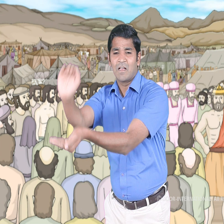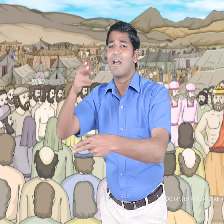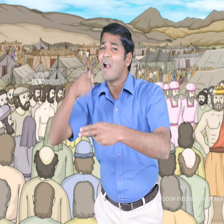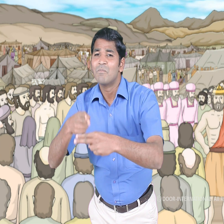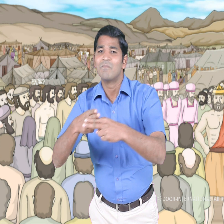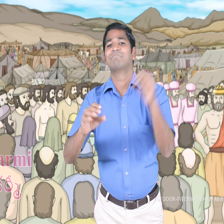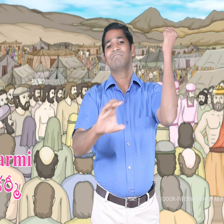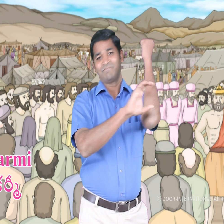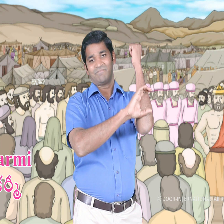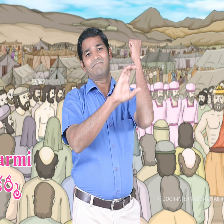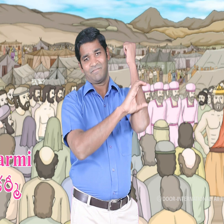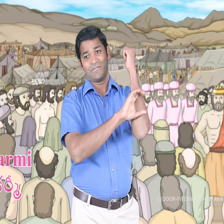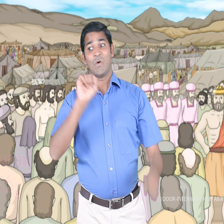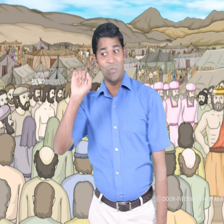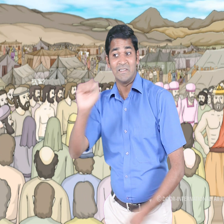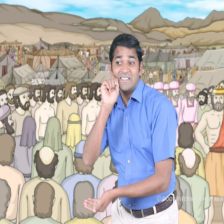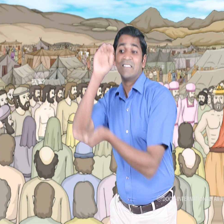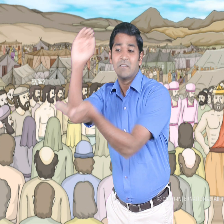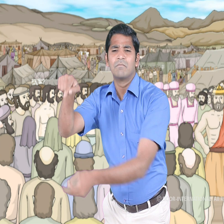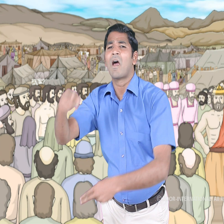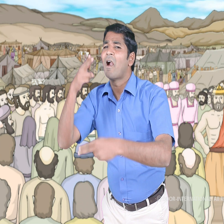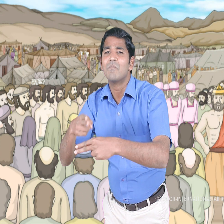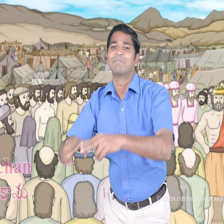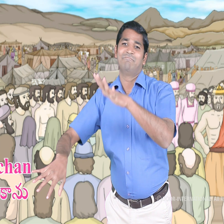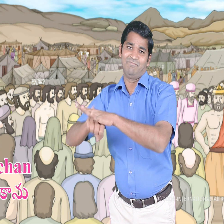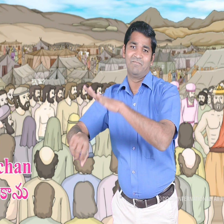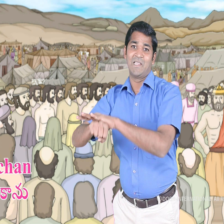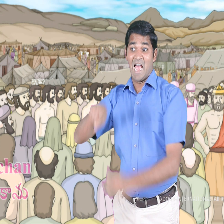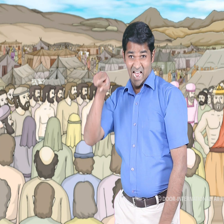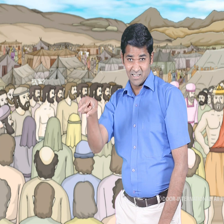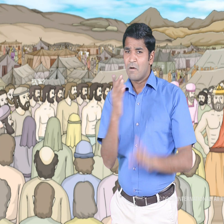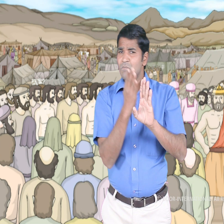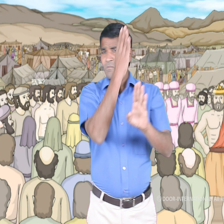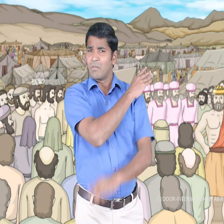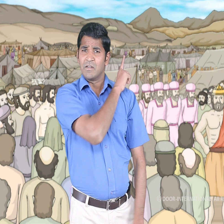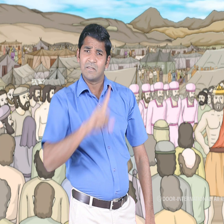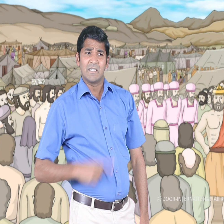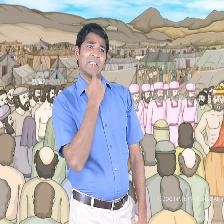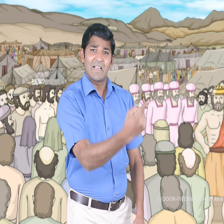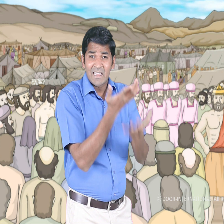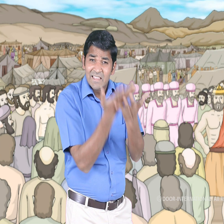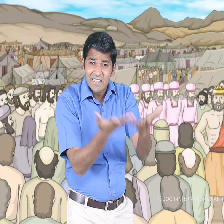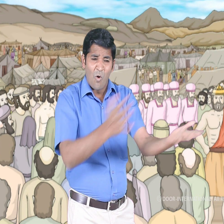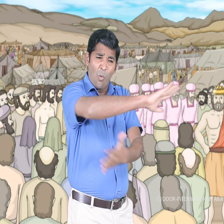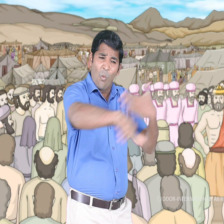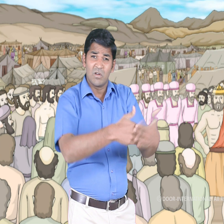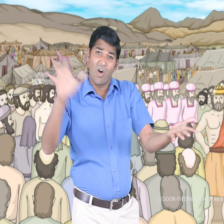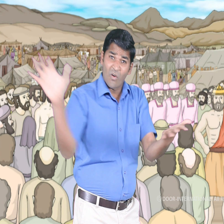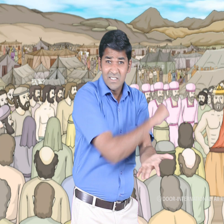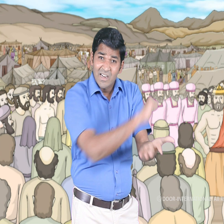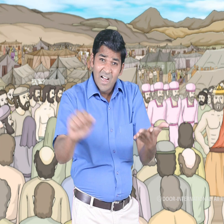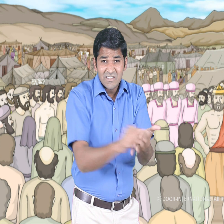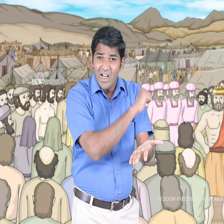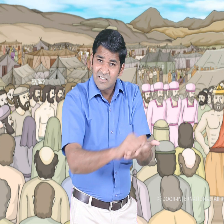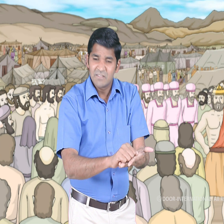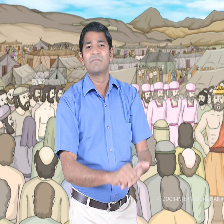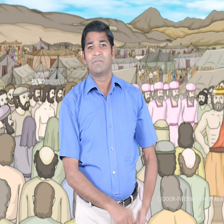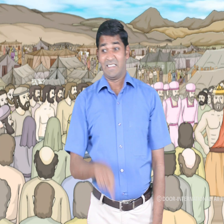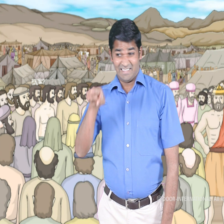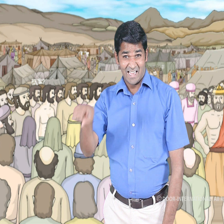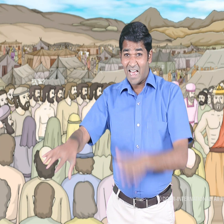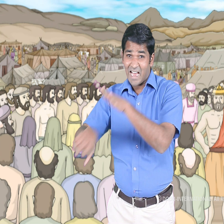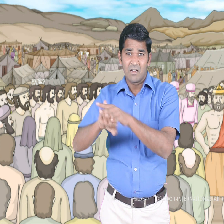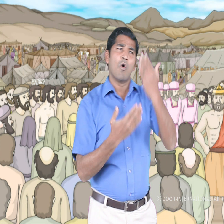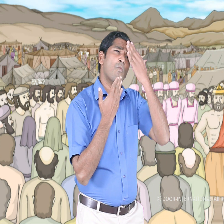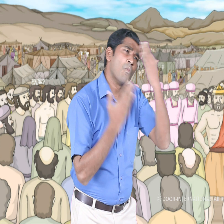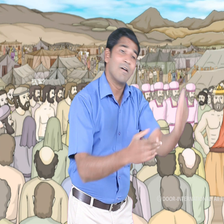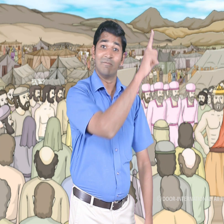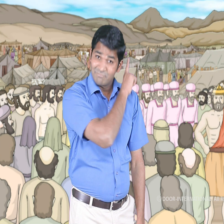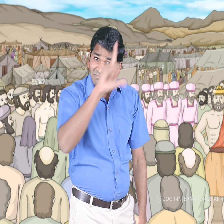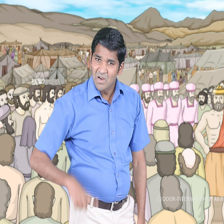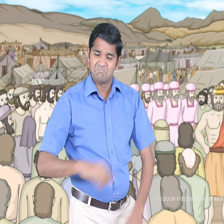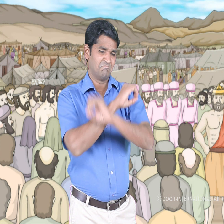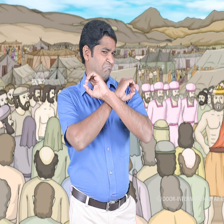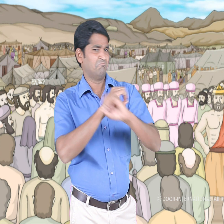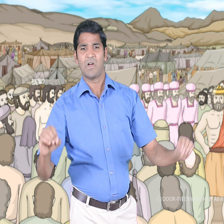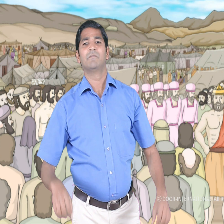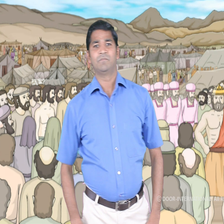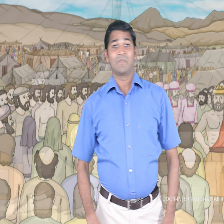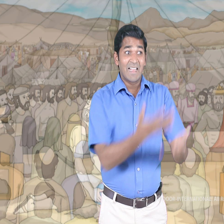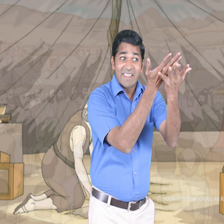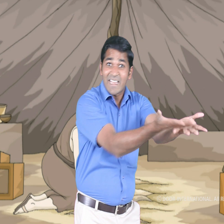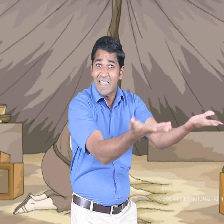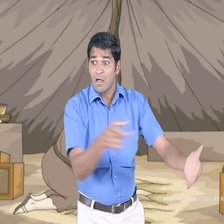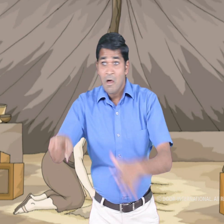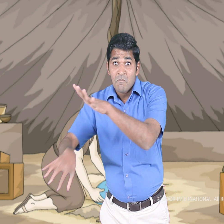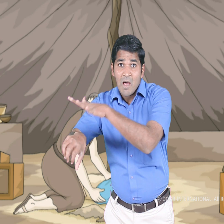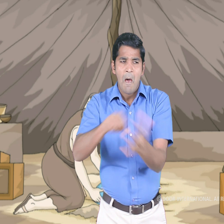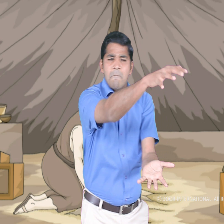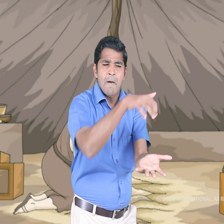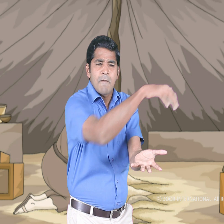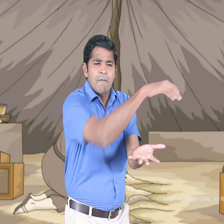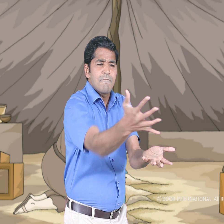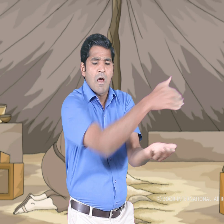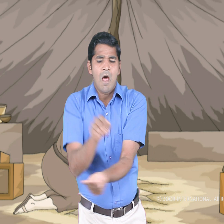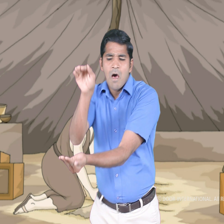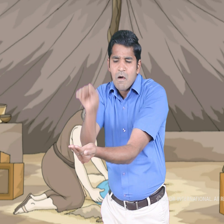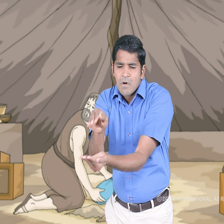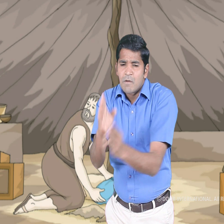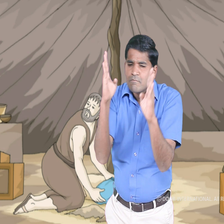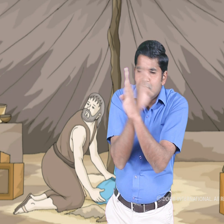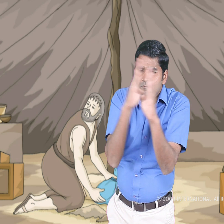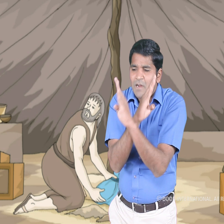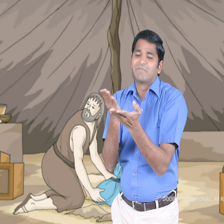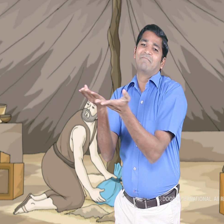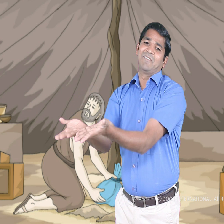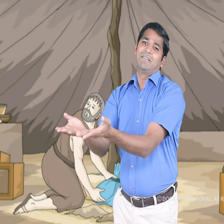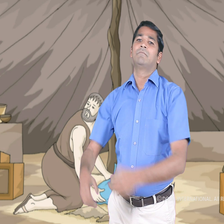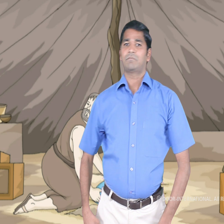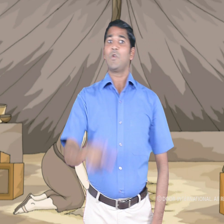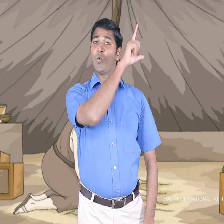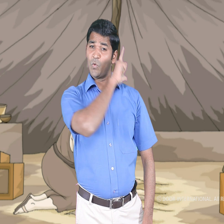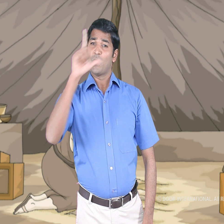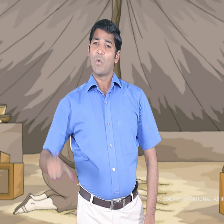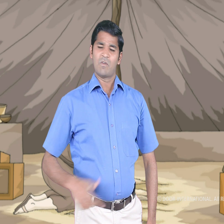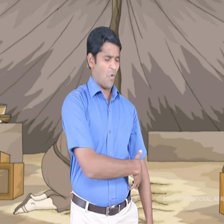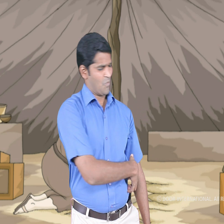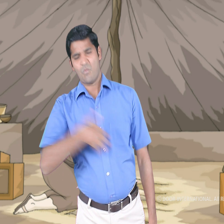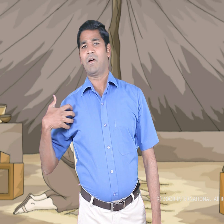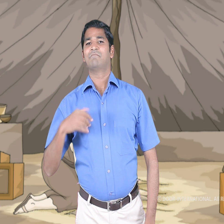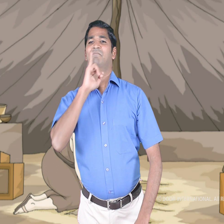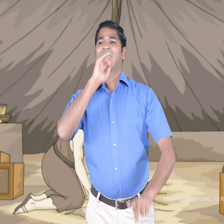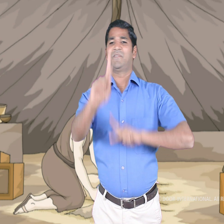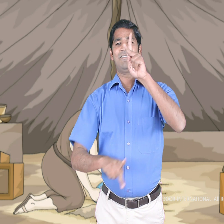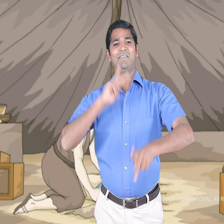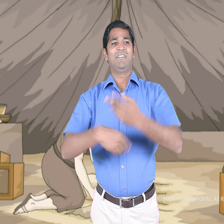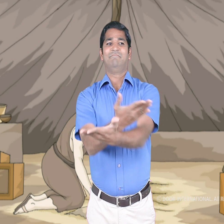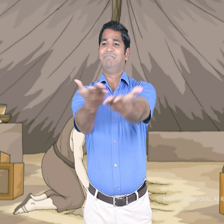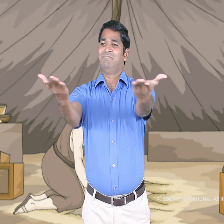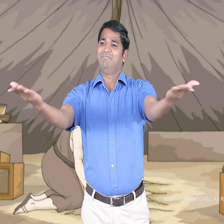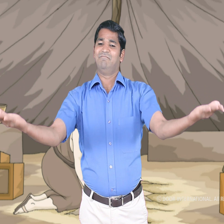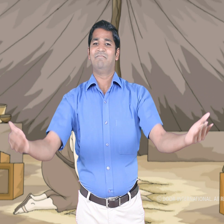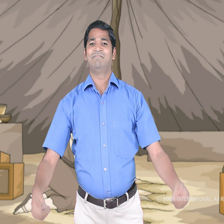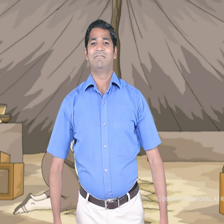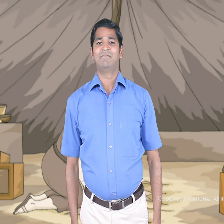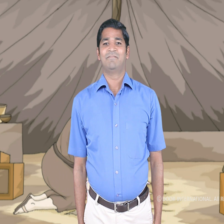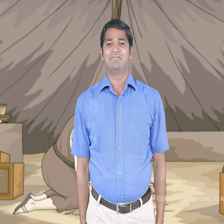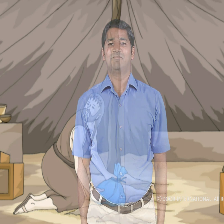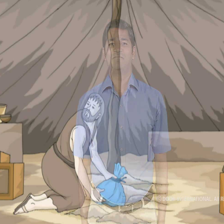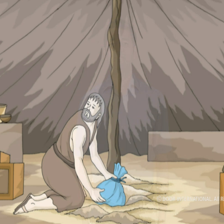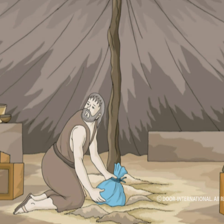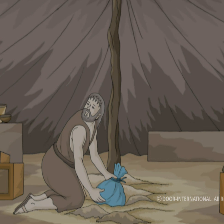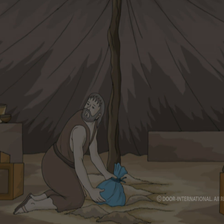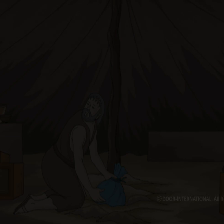Achan son of Carmi, the son of Zabdi, the son of Zerah, of the tribe of Judah, took some of what was set apart. So the anger of the LORD burned against the Israelites.